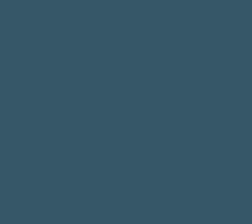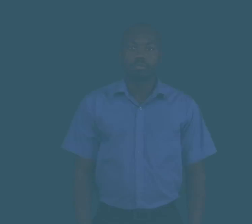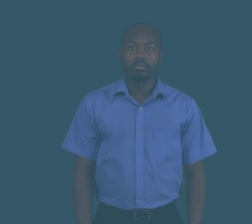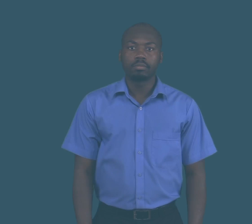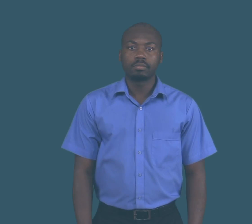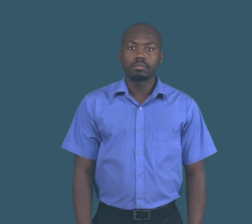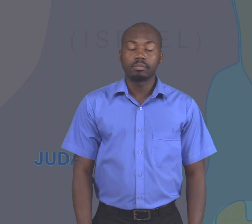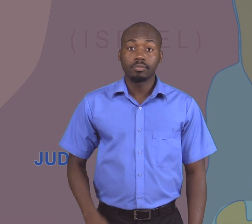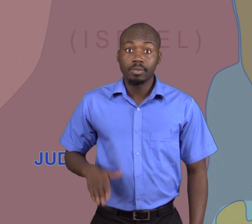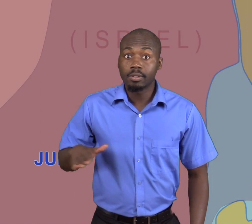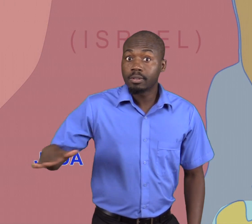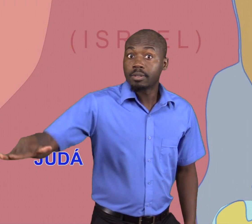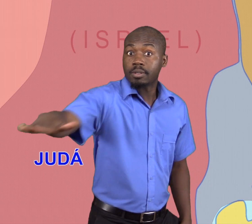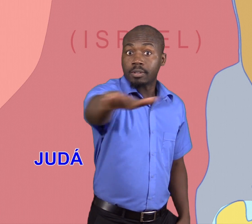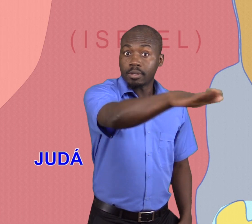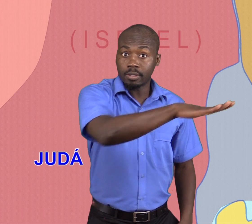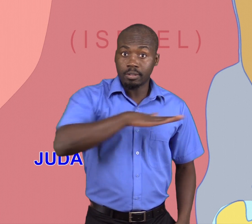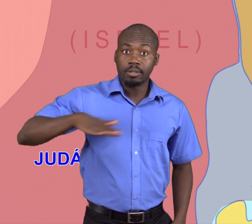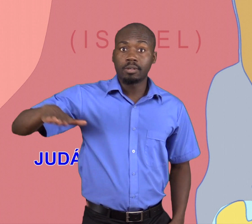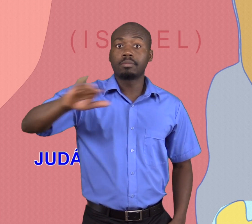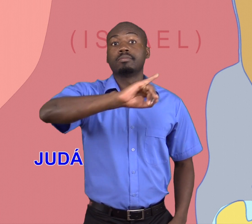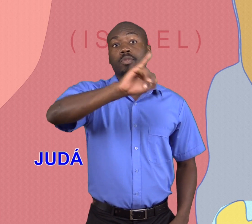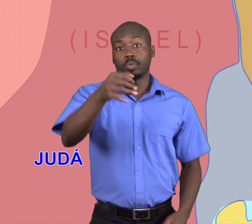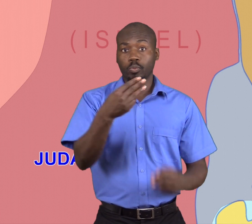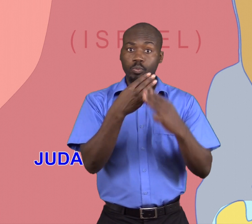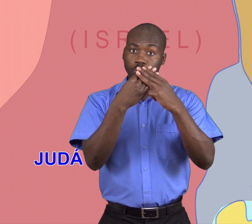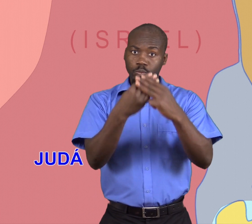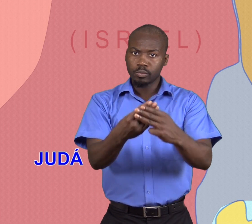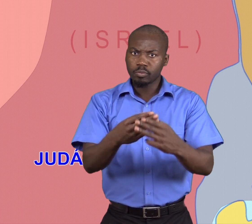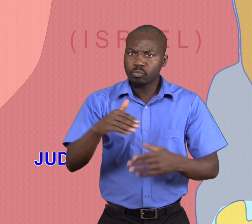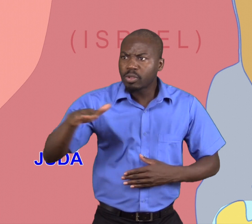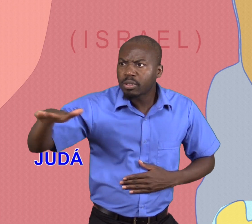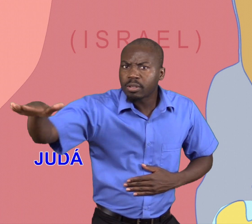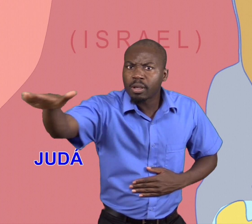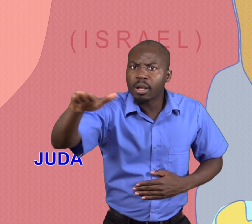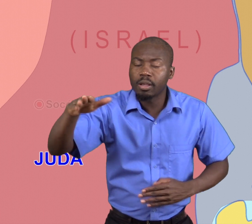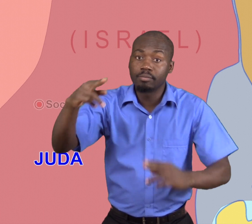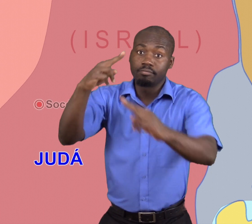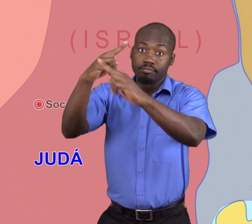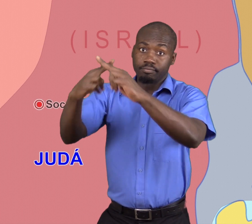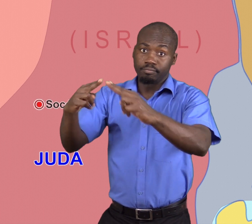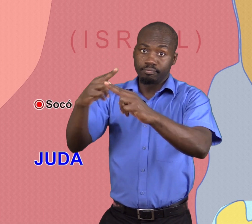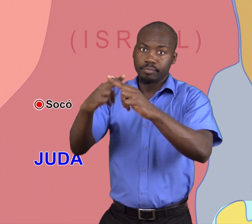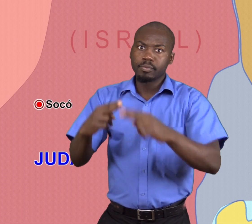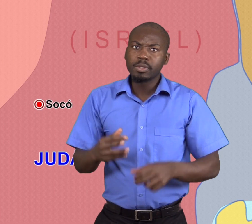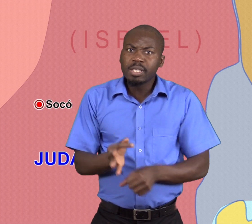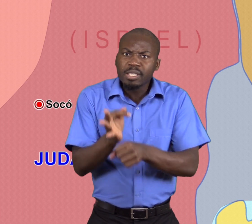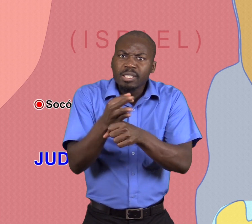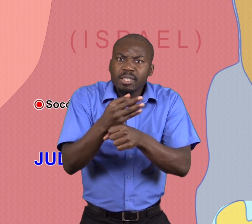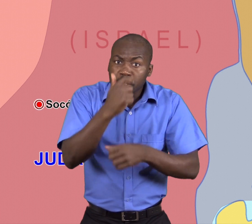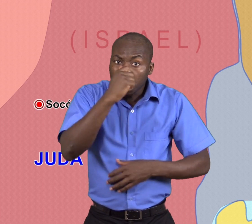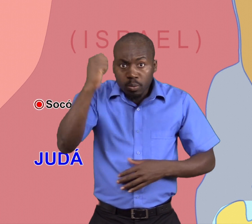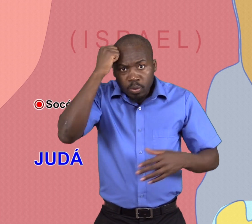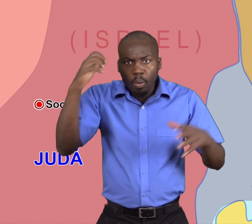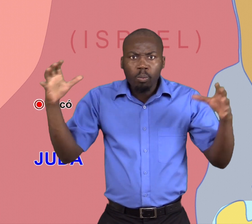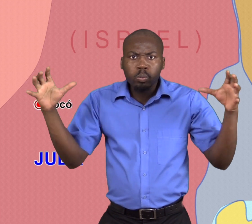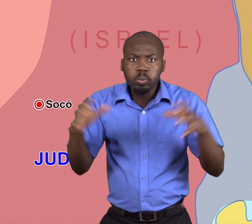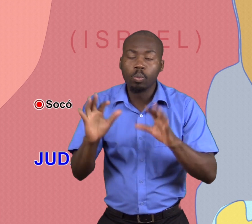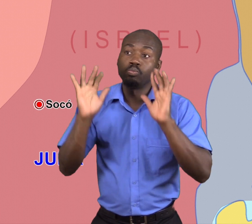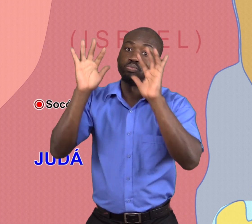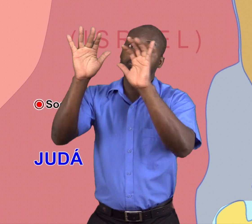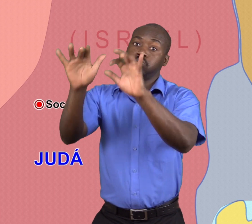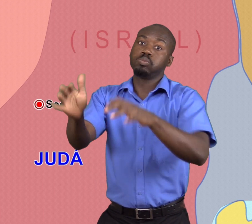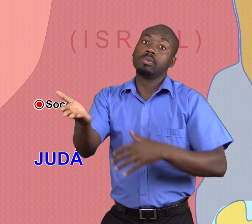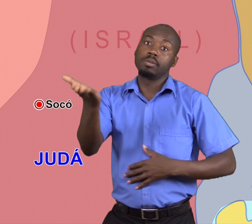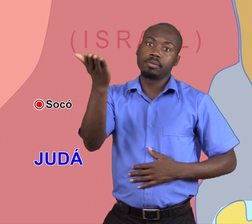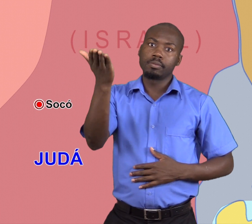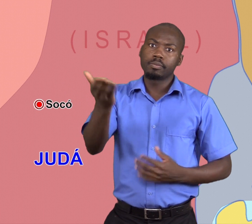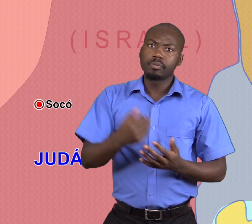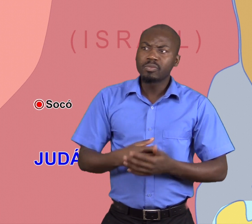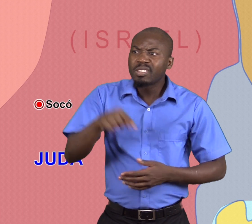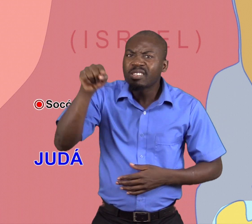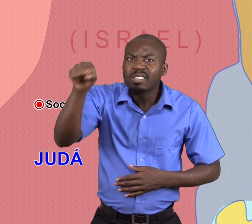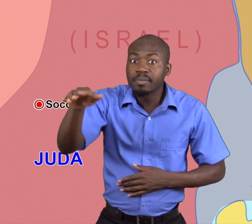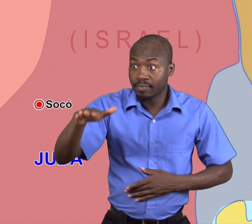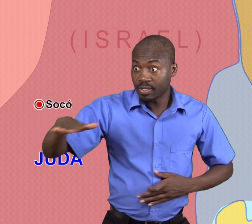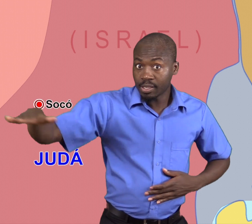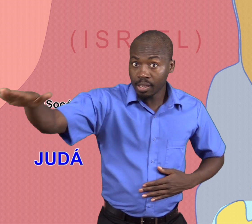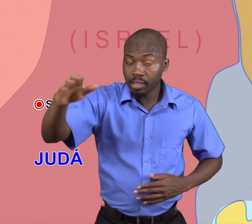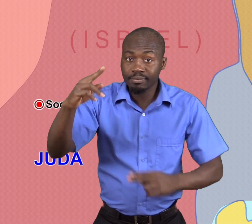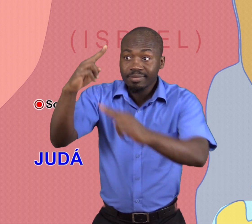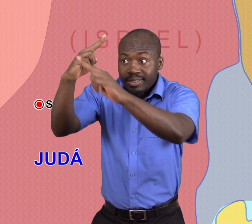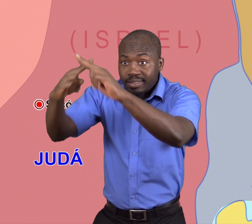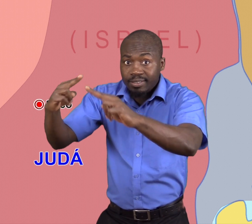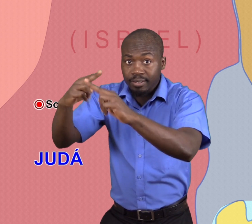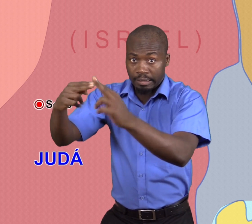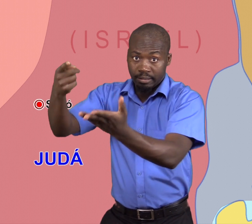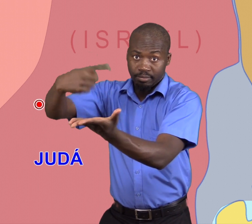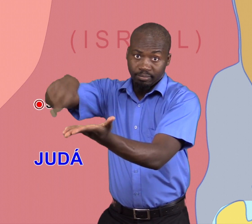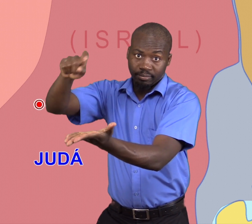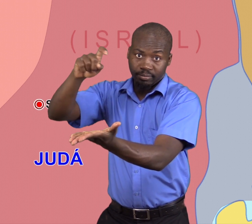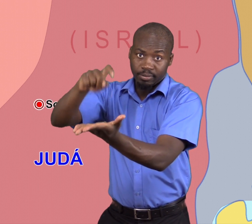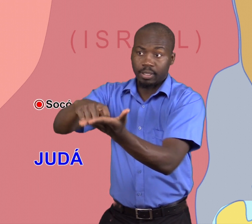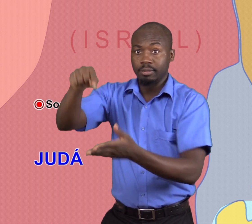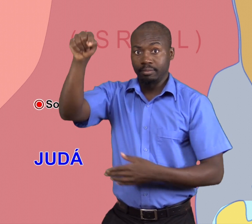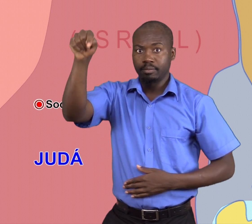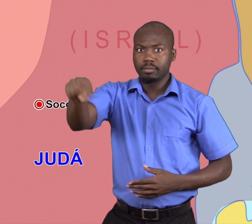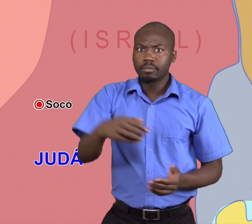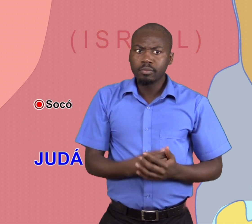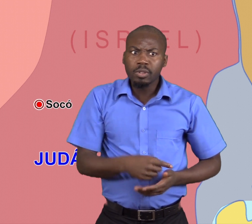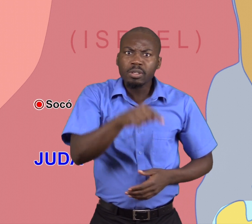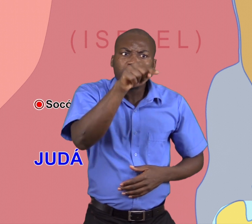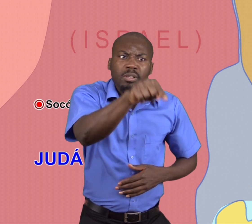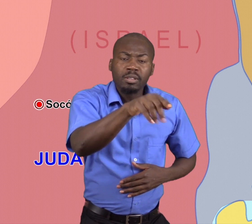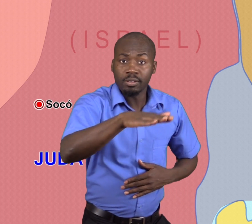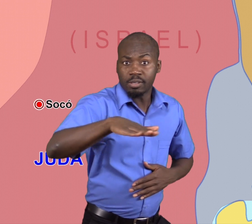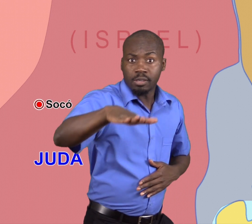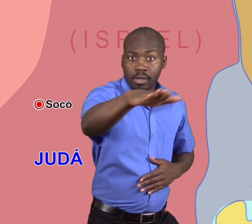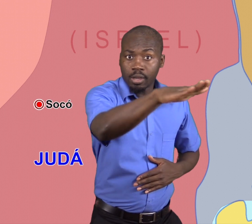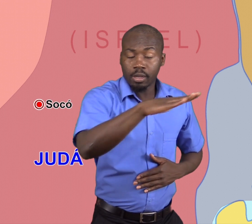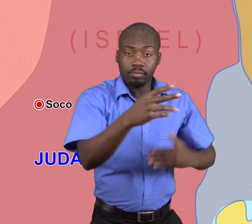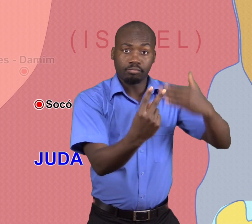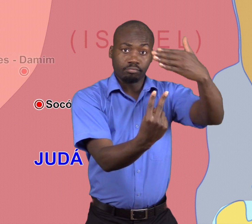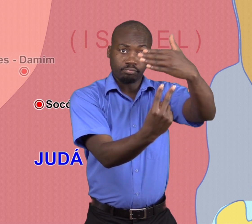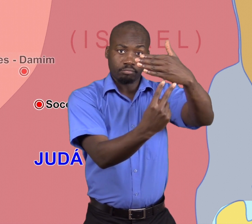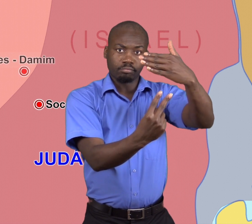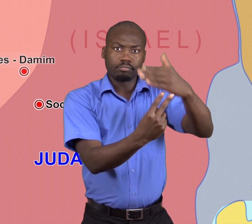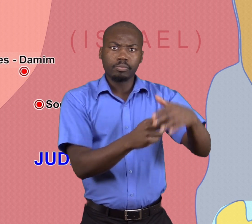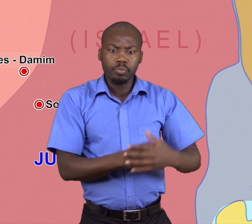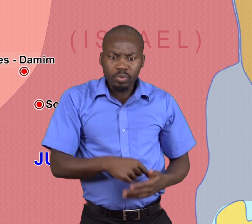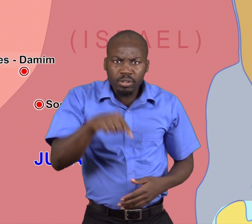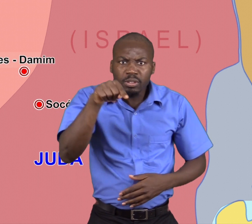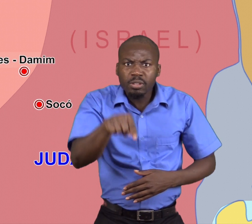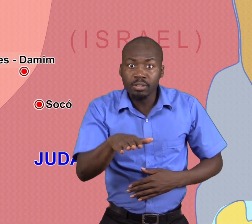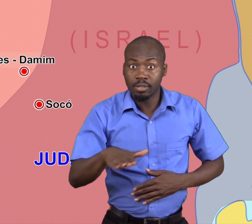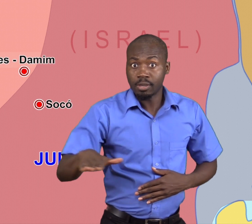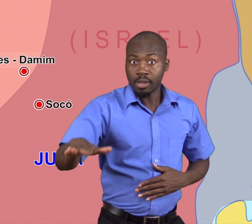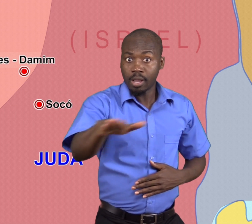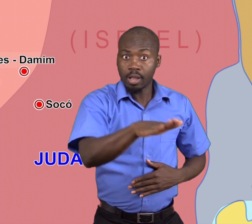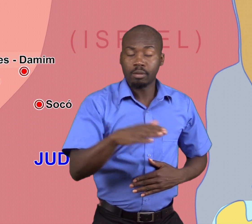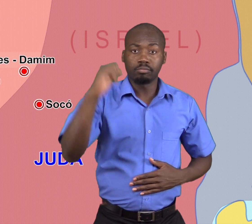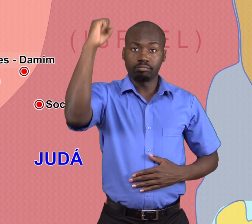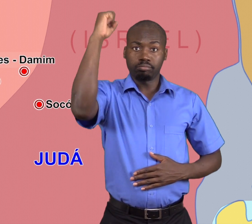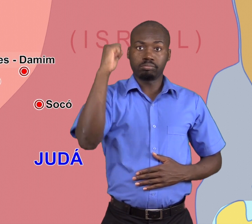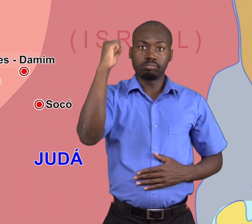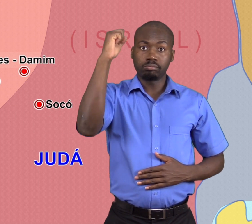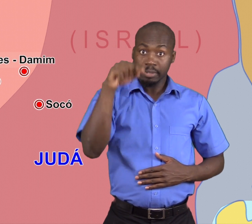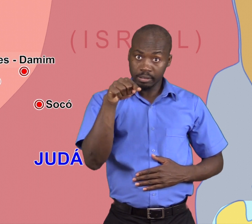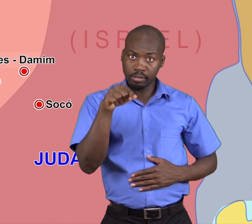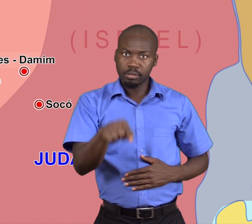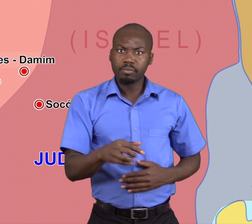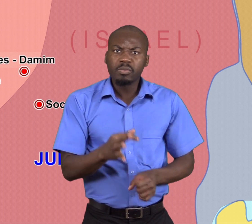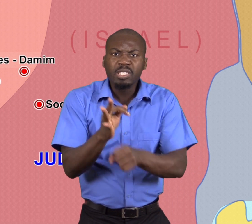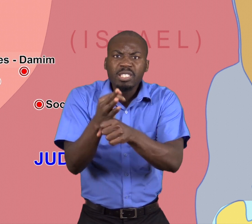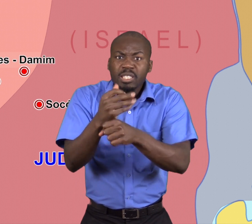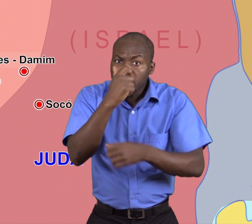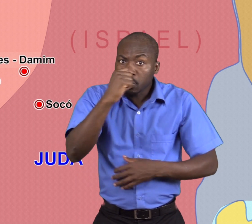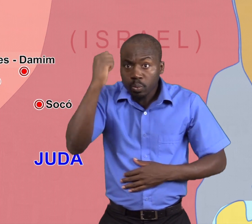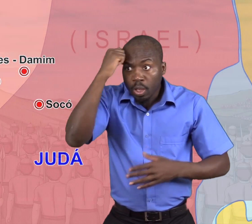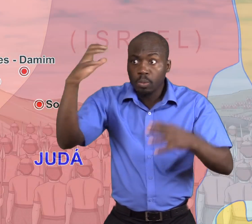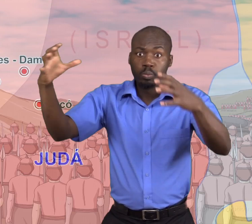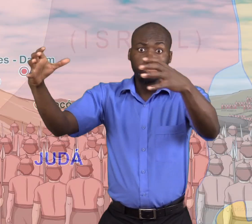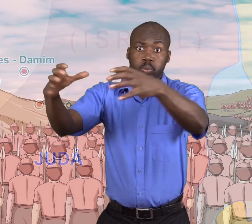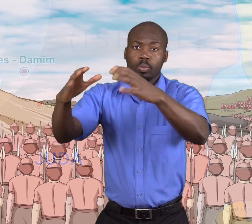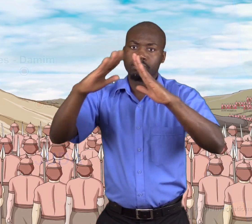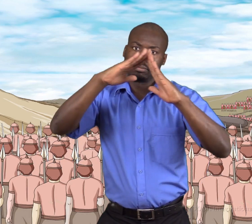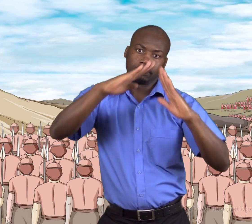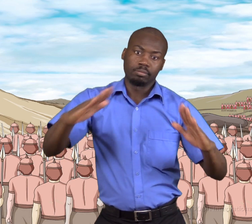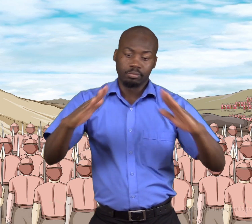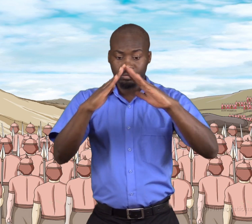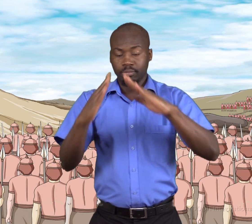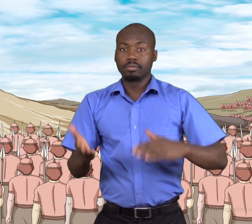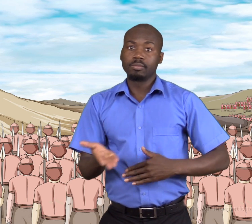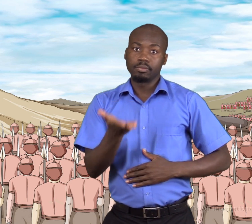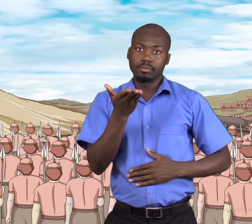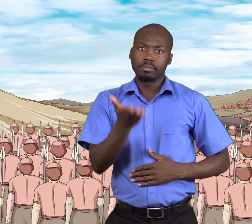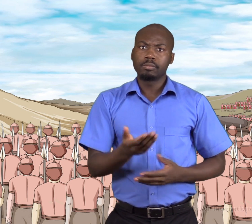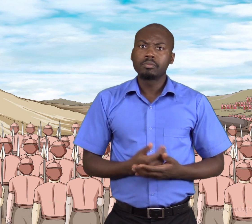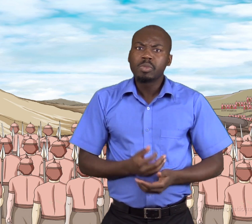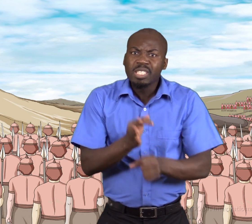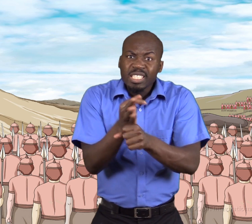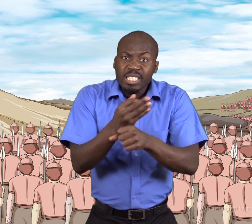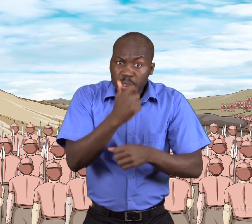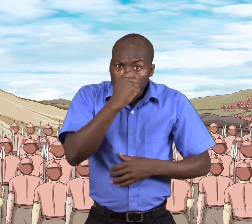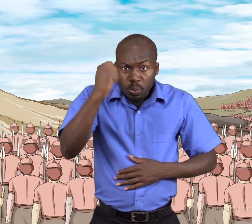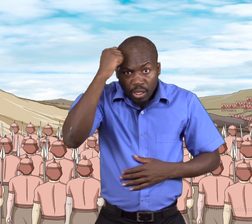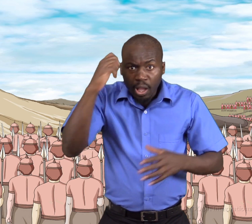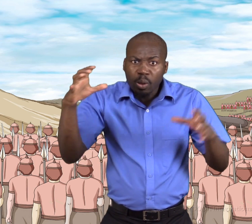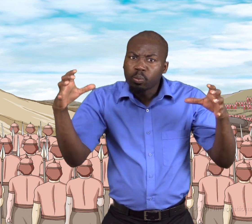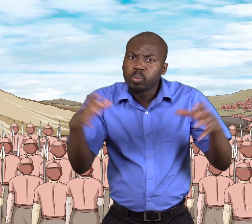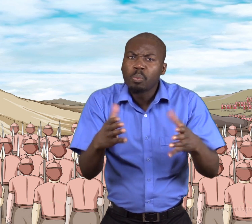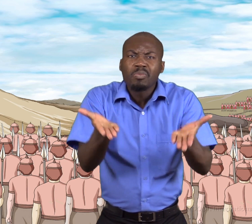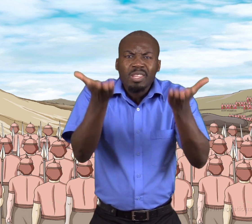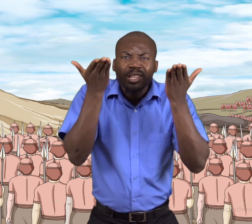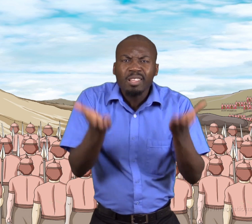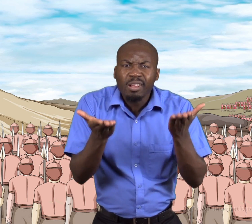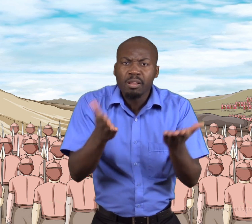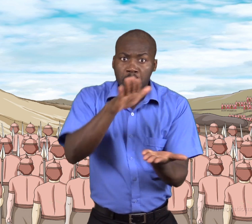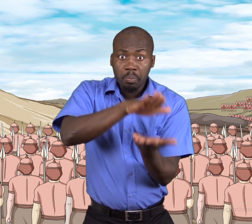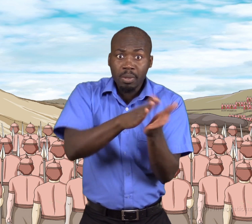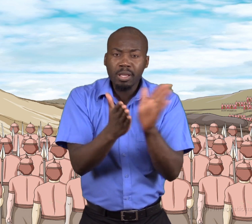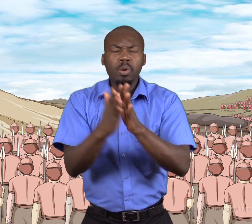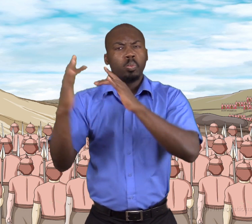Now the Philistines gathered their forces for war at Socoh in Judah, and they camped between Socoh and Azekah in Ephes-dammim.